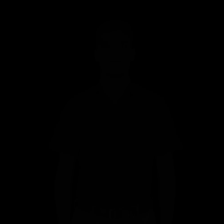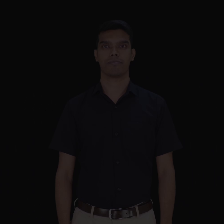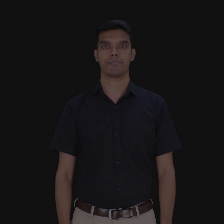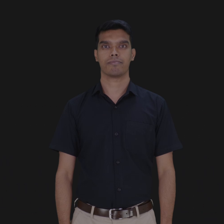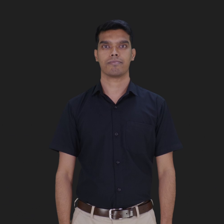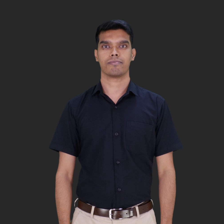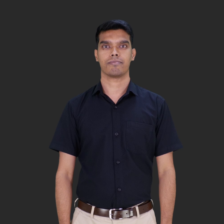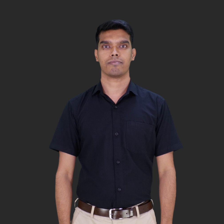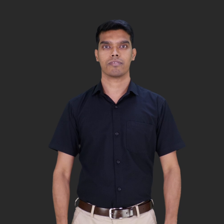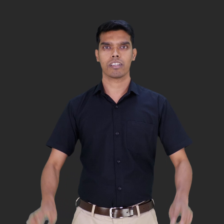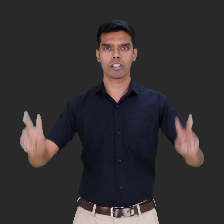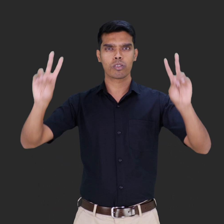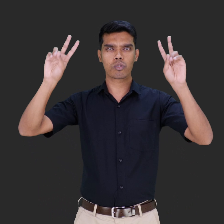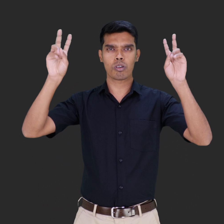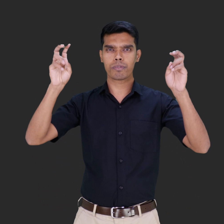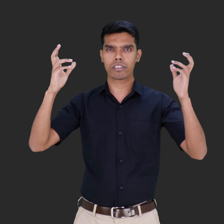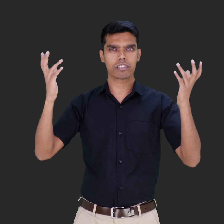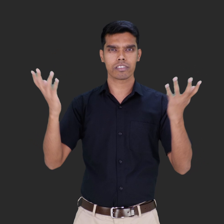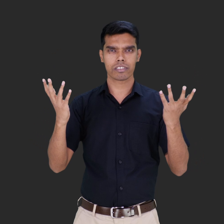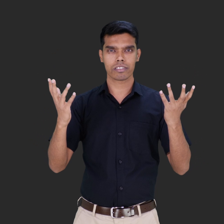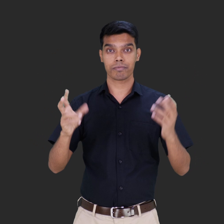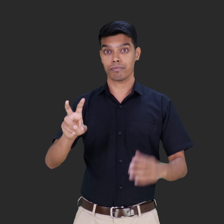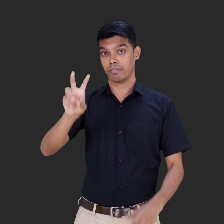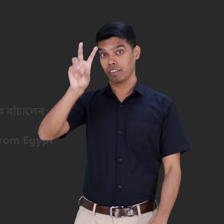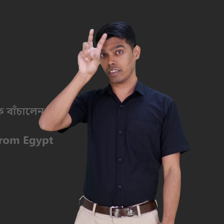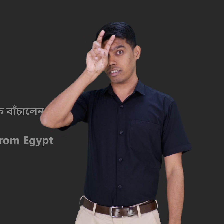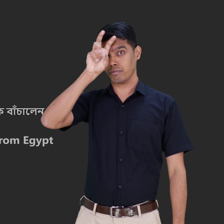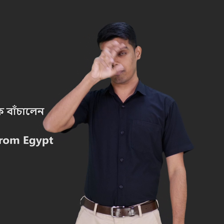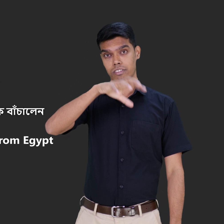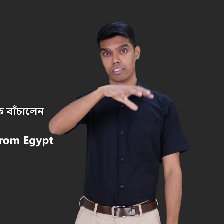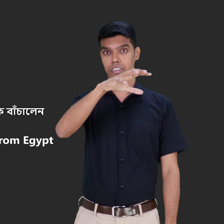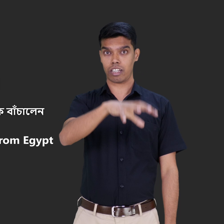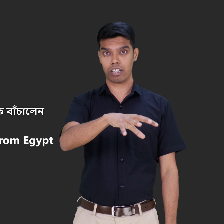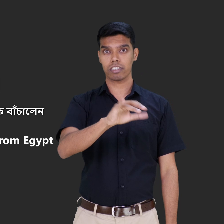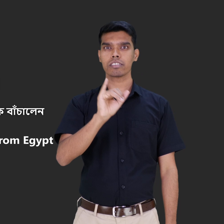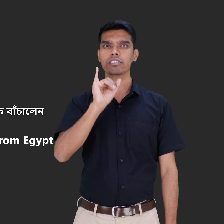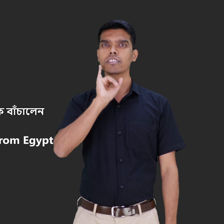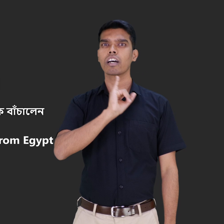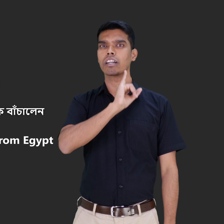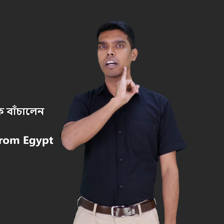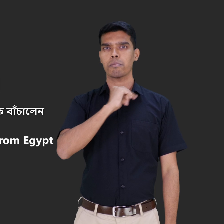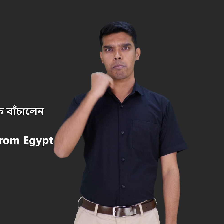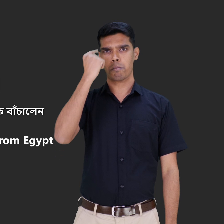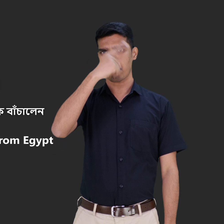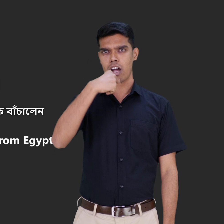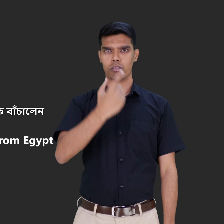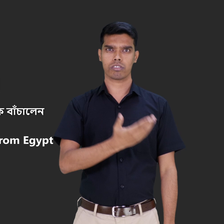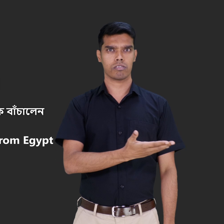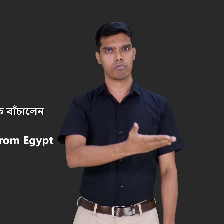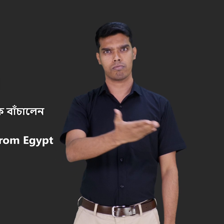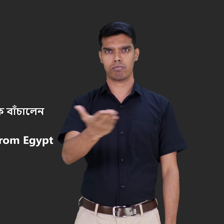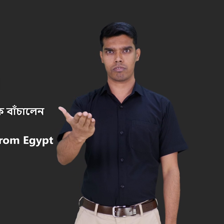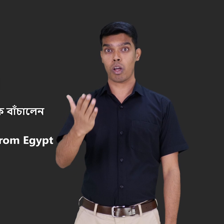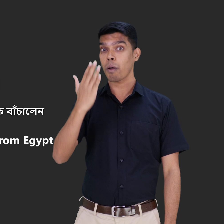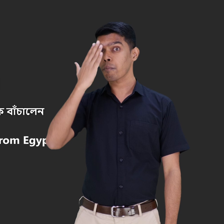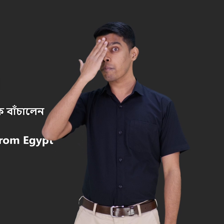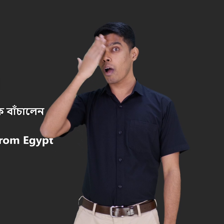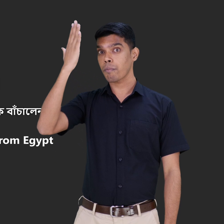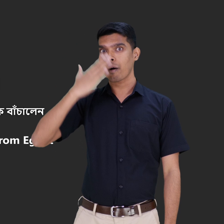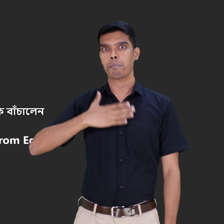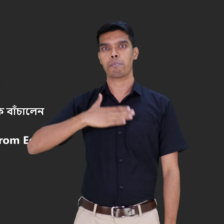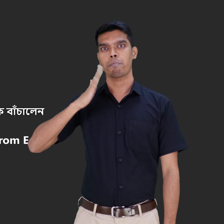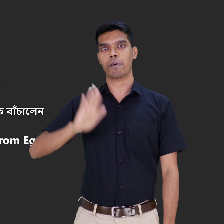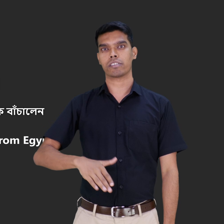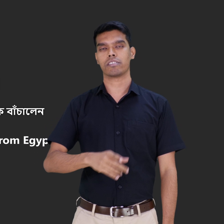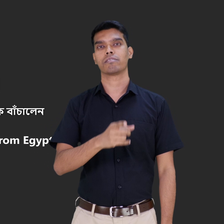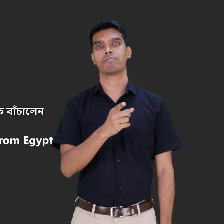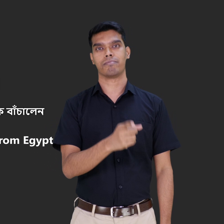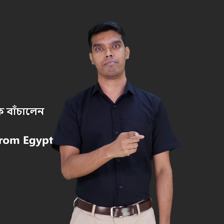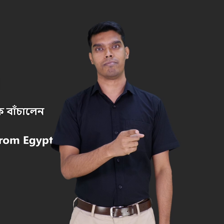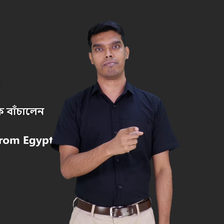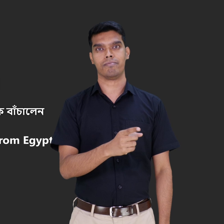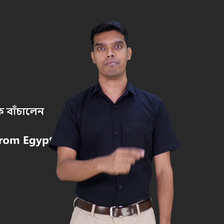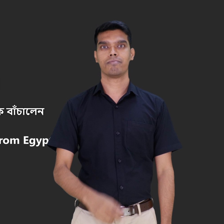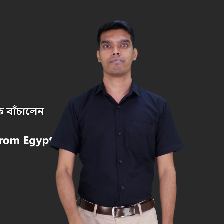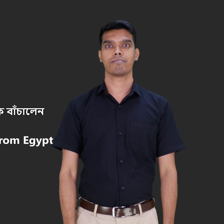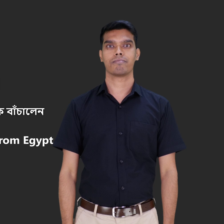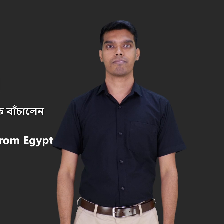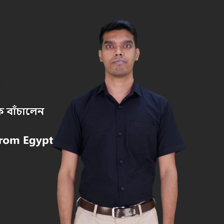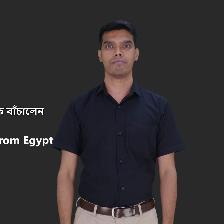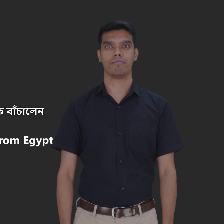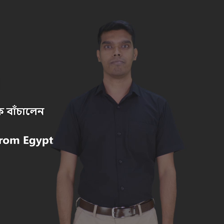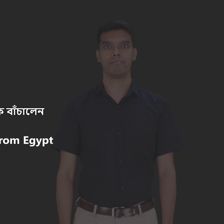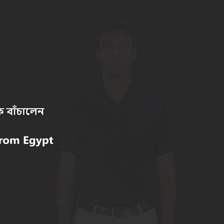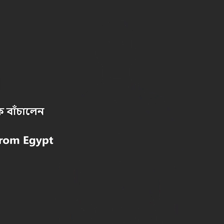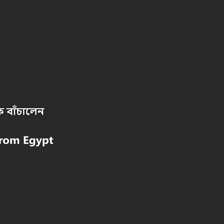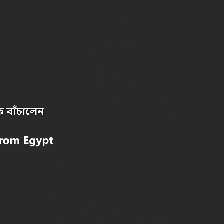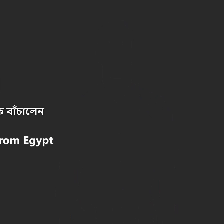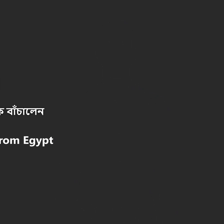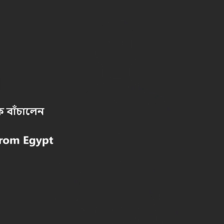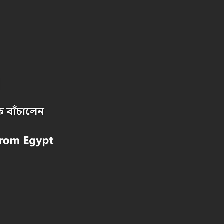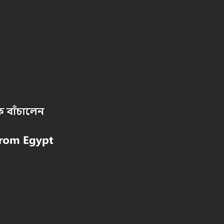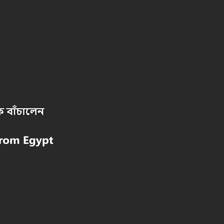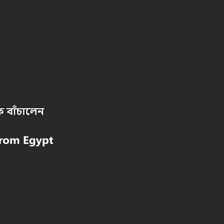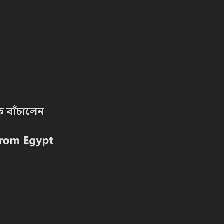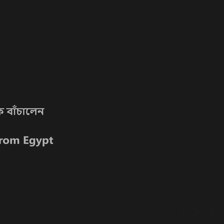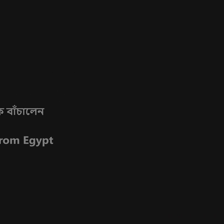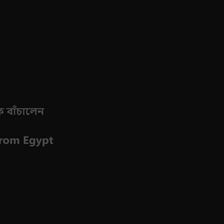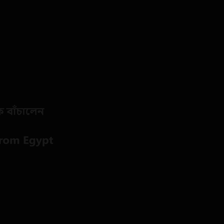God saves the Israelites from Egypt